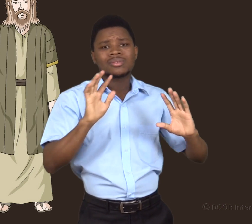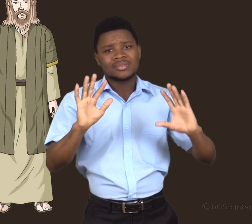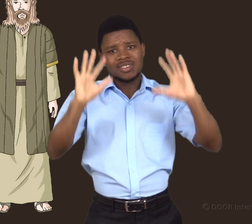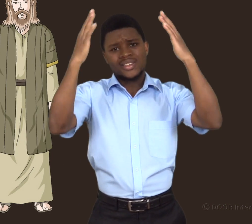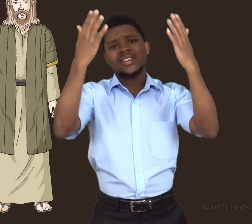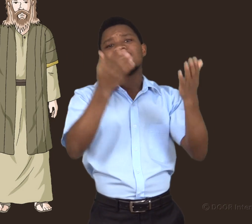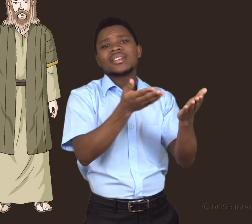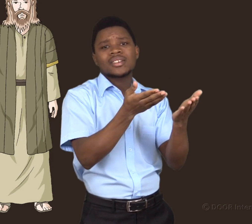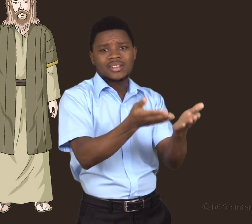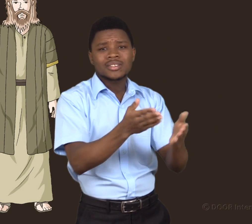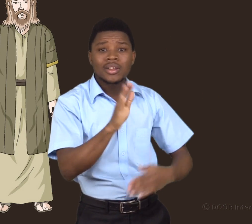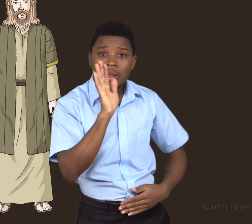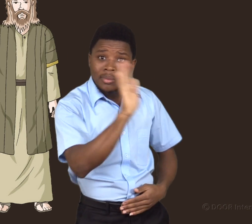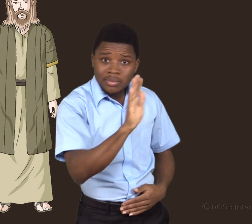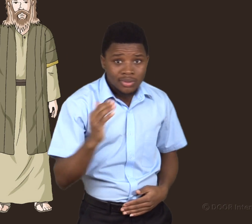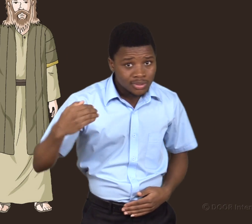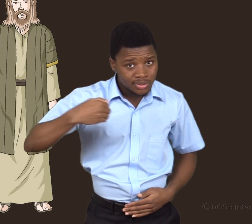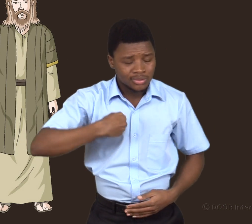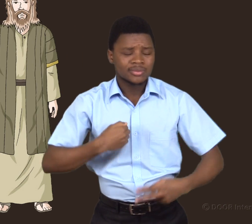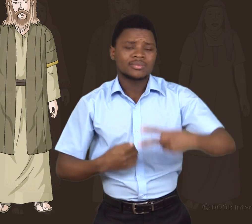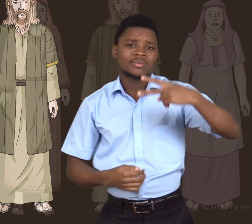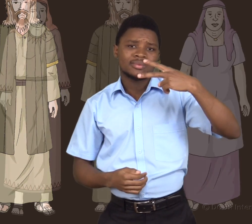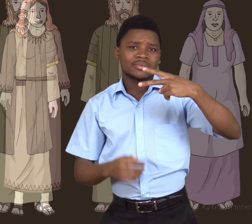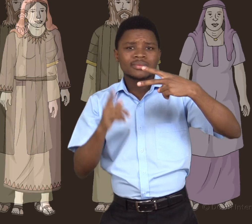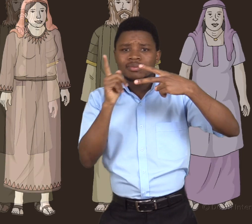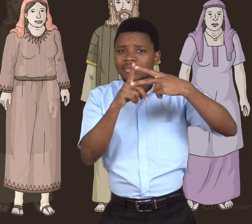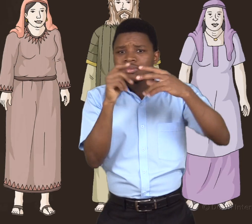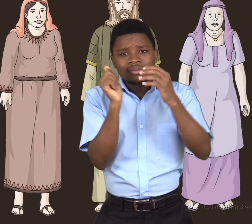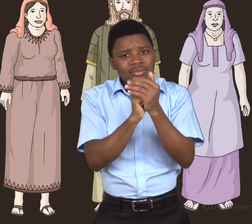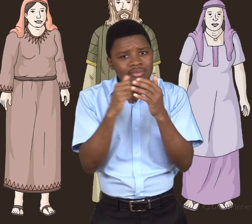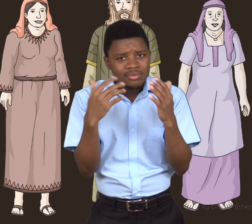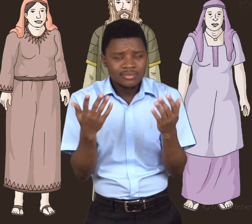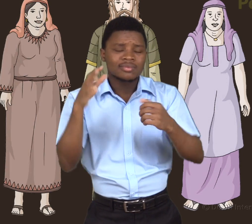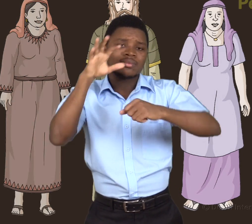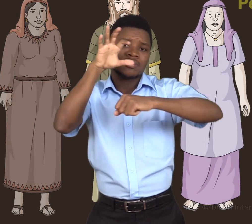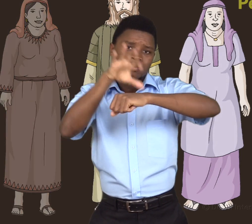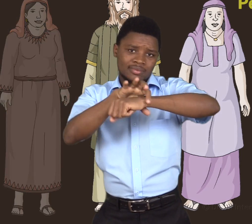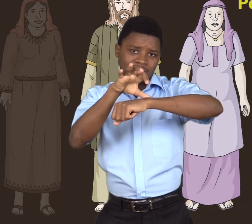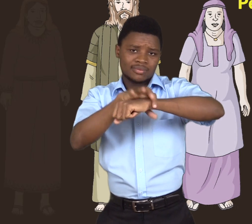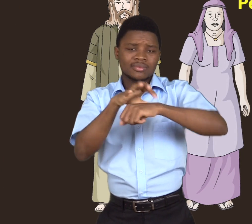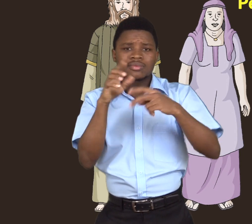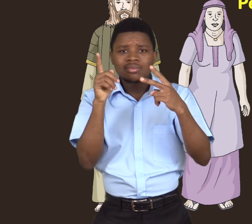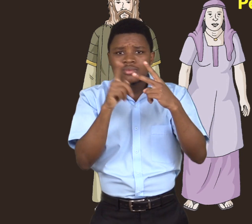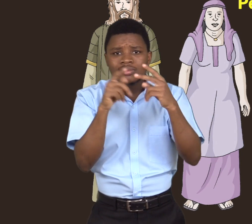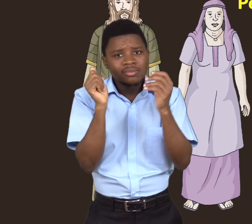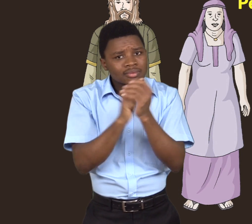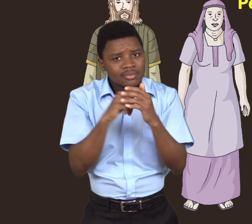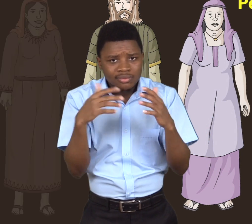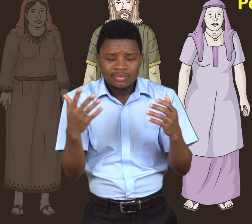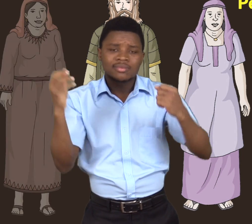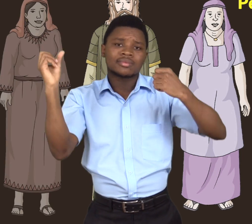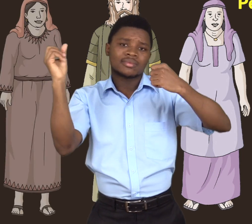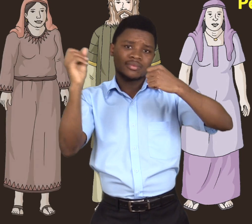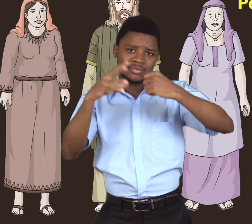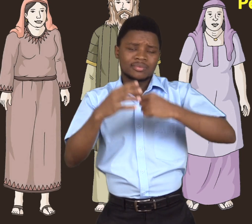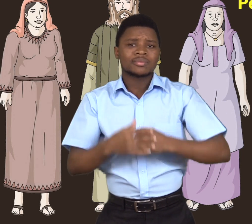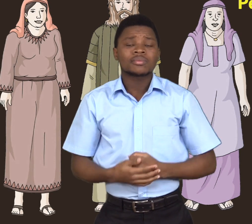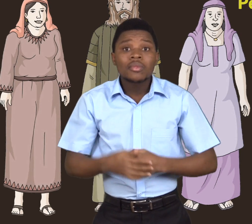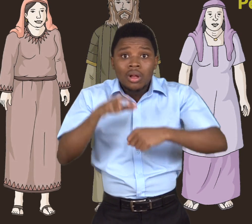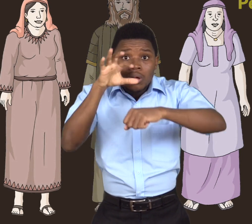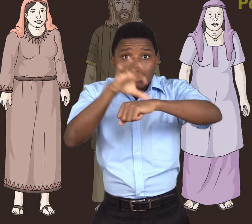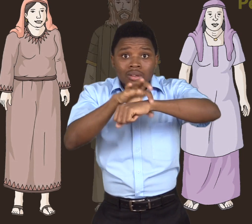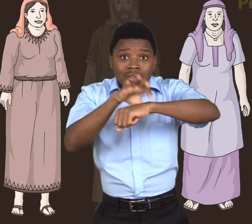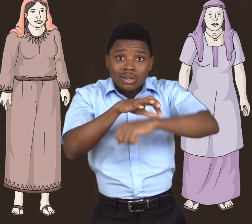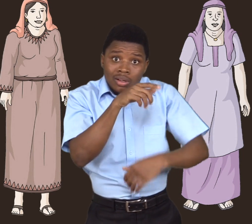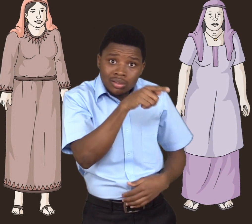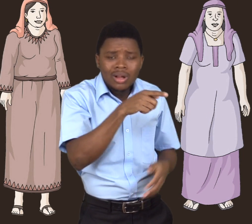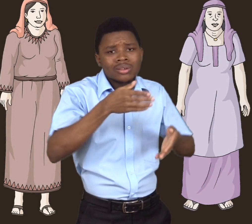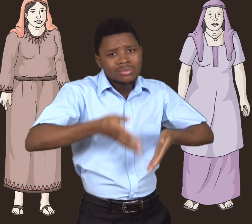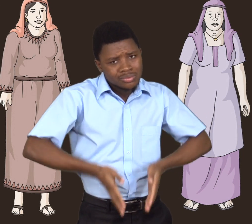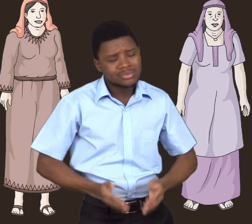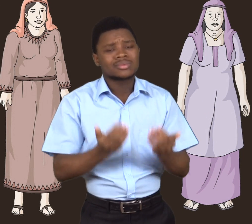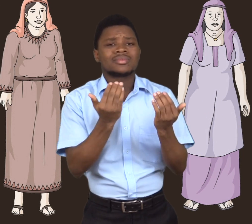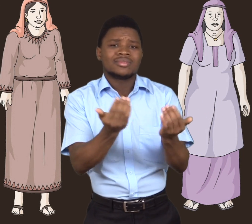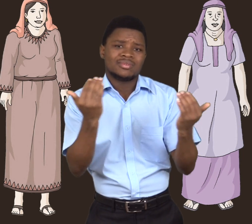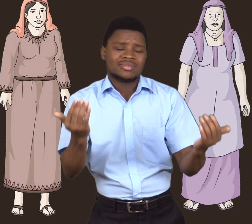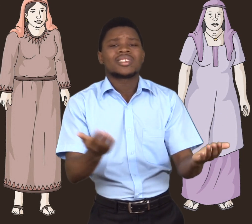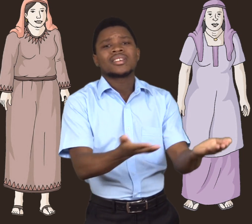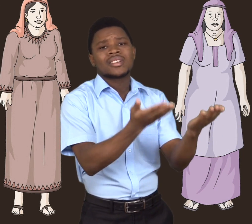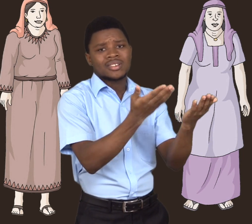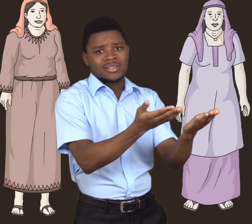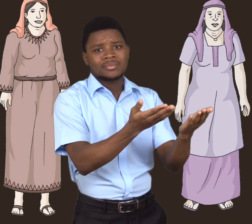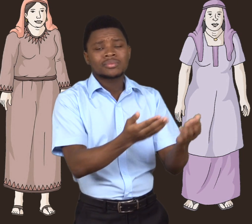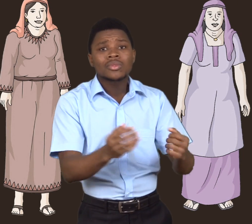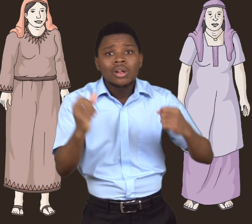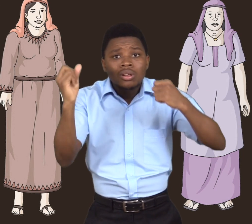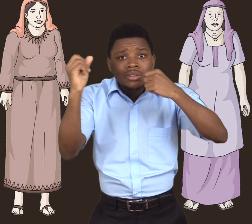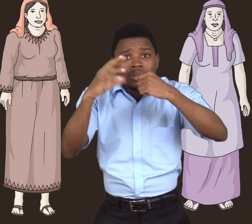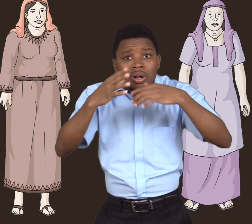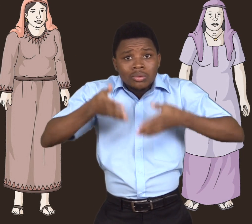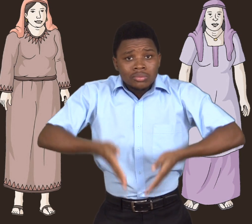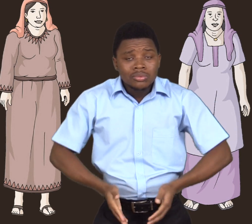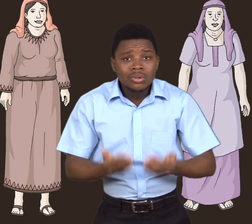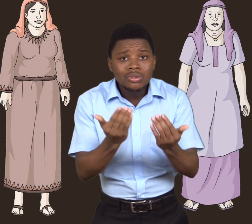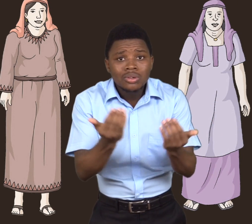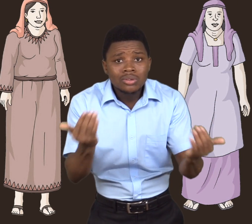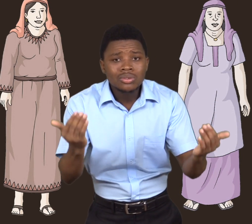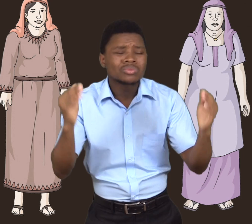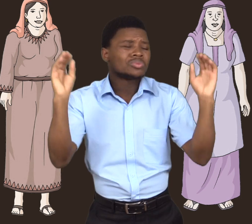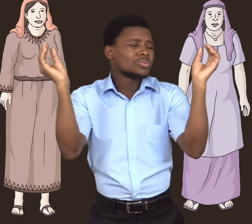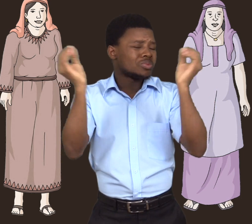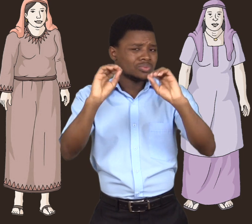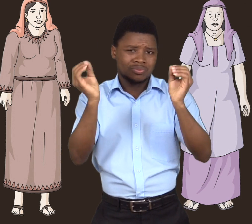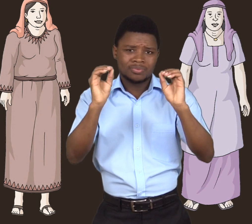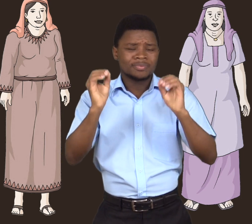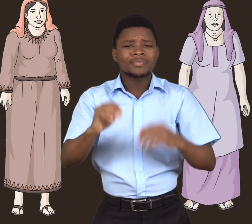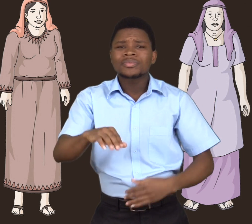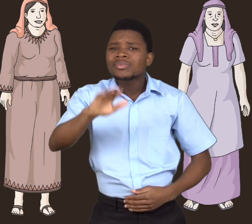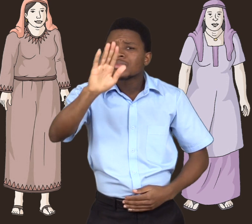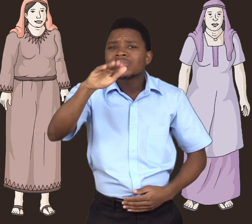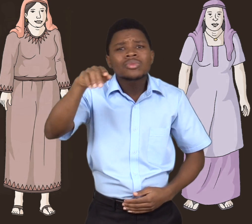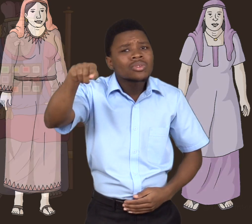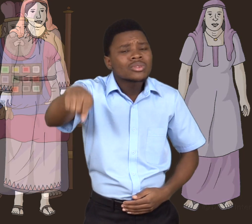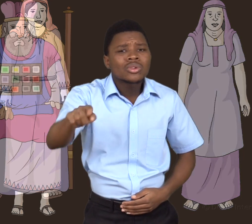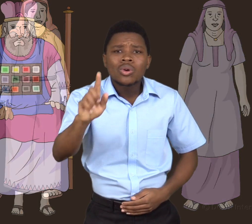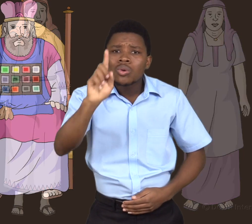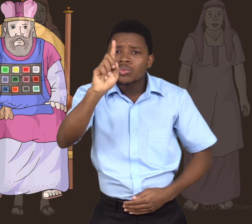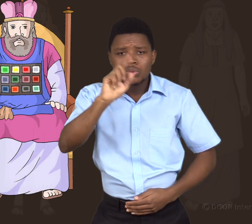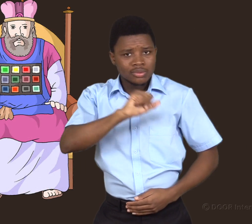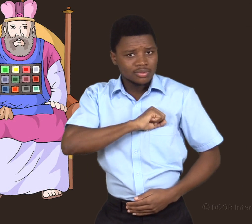He had two wives, one named Hannah and the other Peninnah. And Peninnah had children, but Hannah had none.